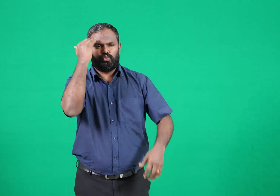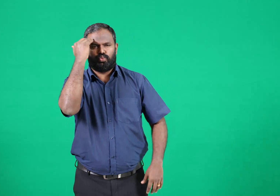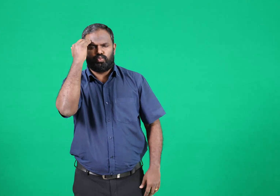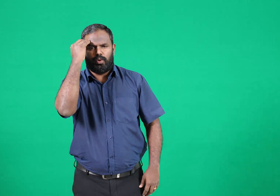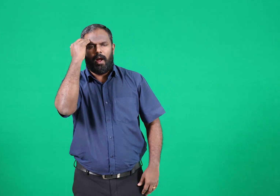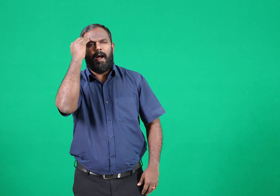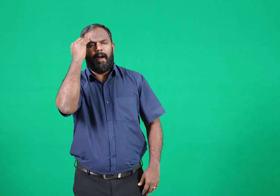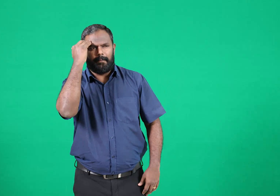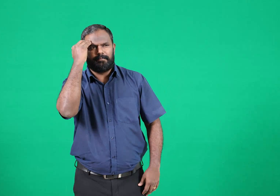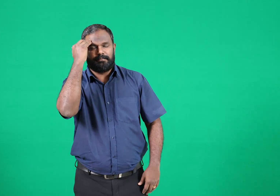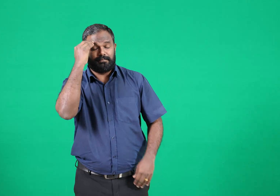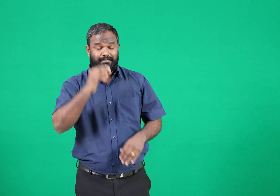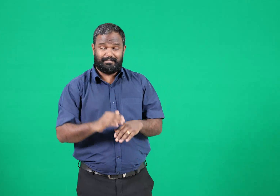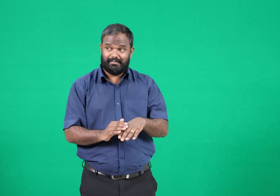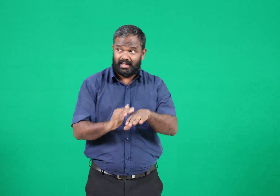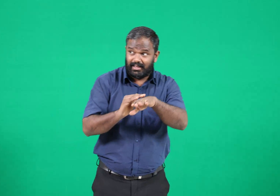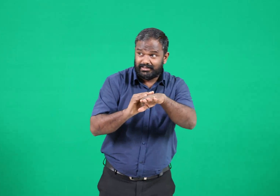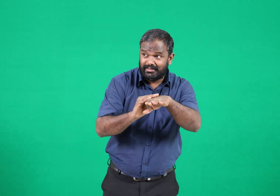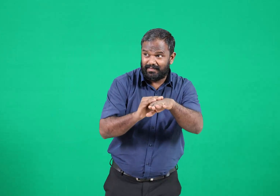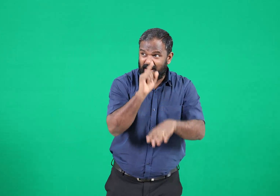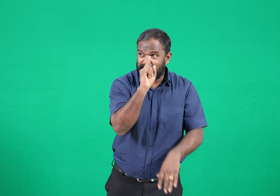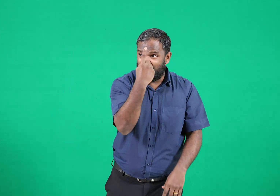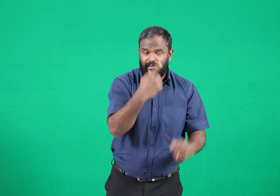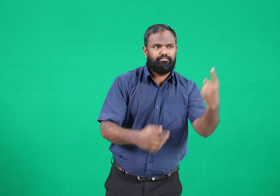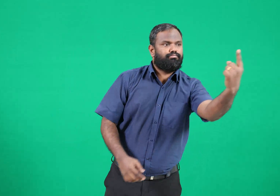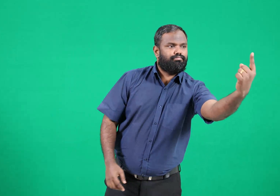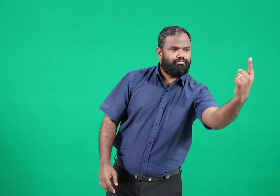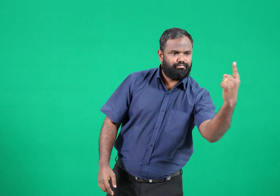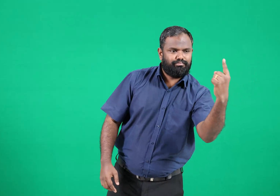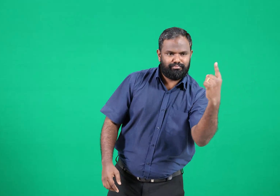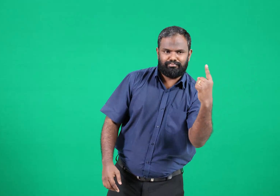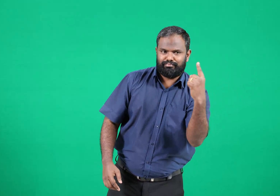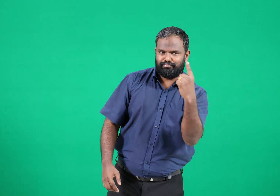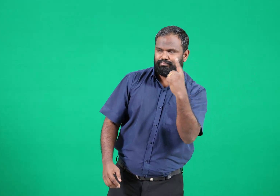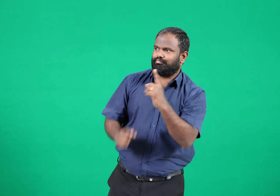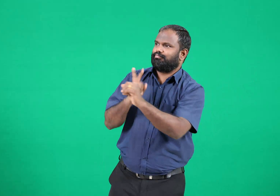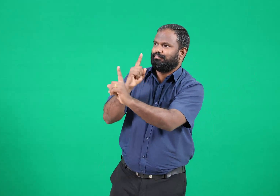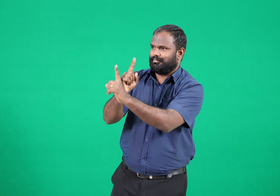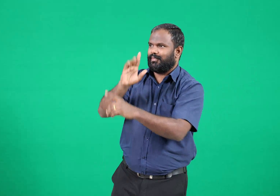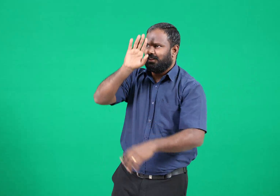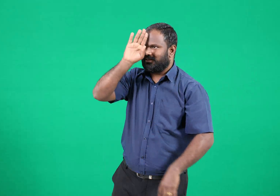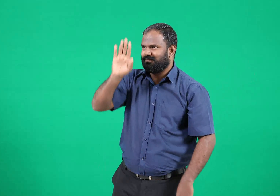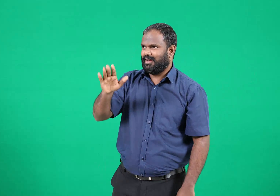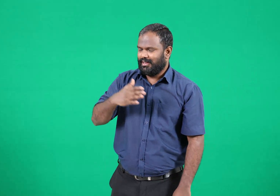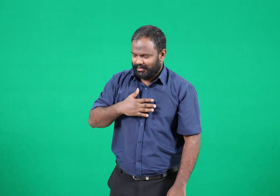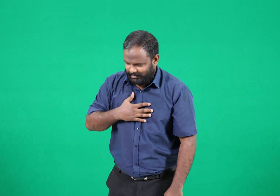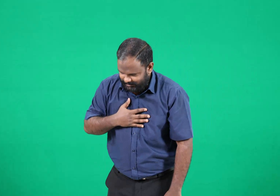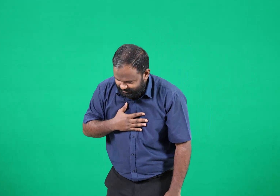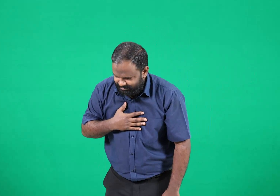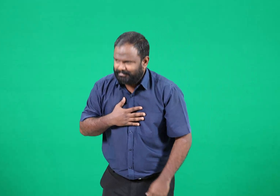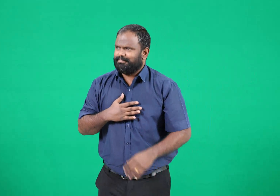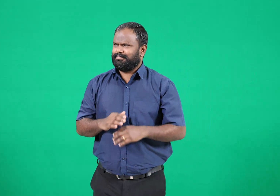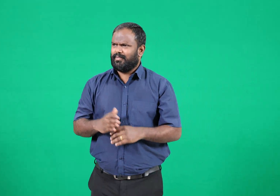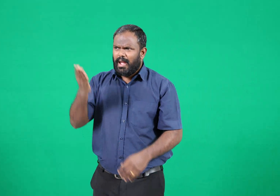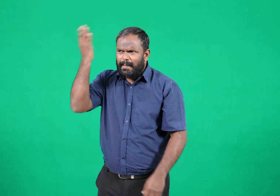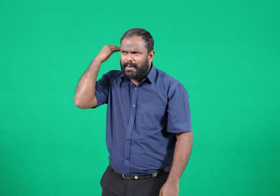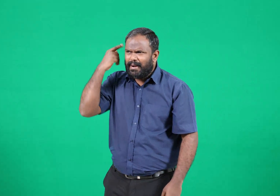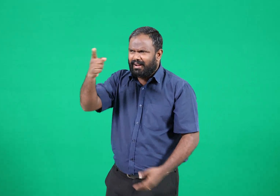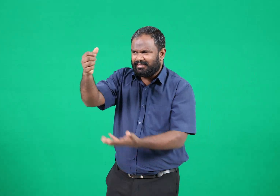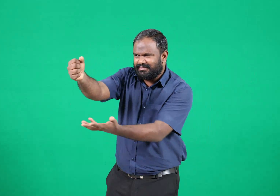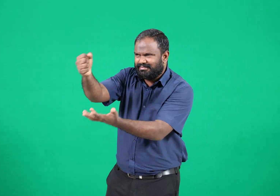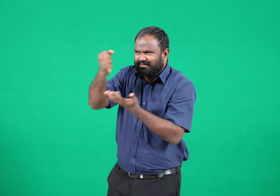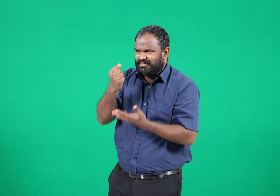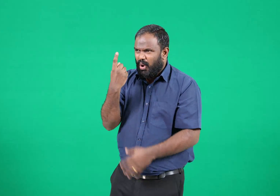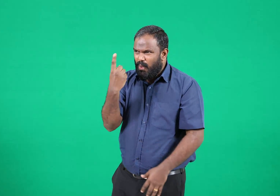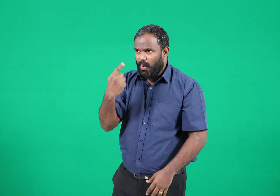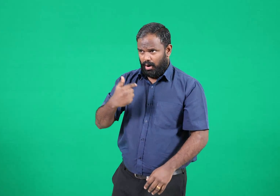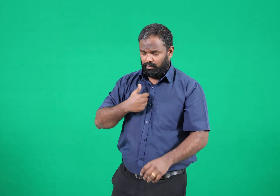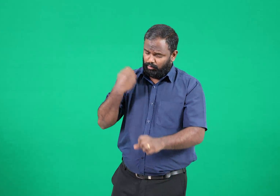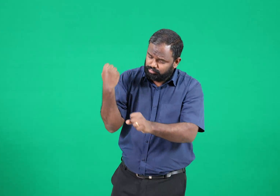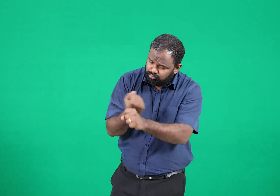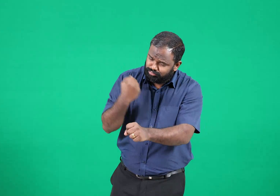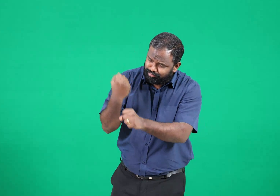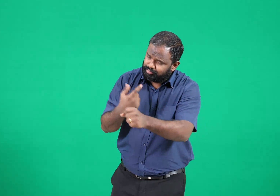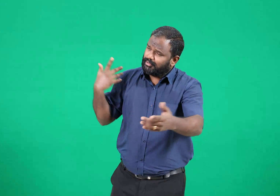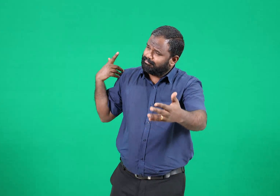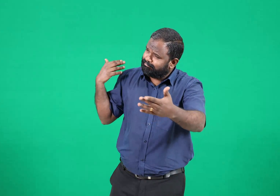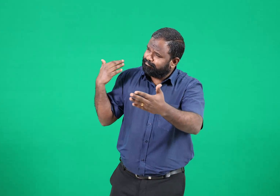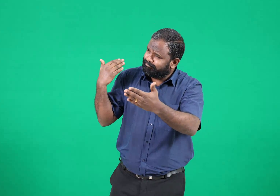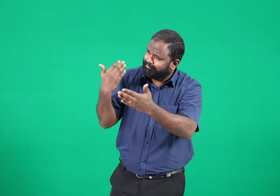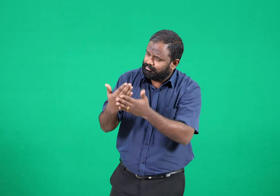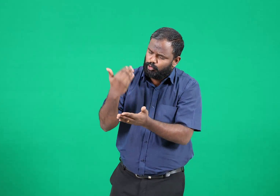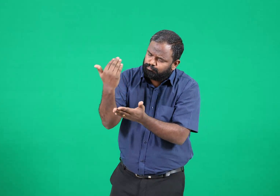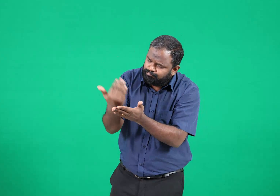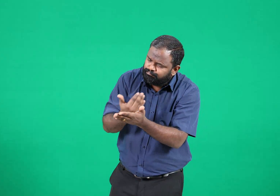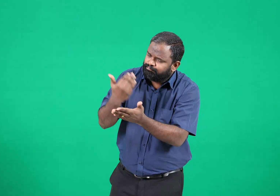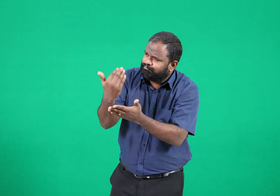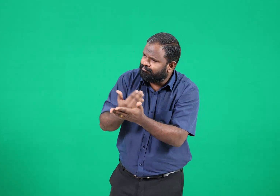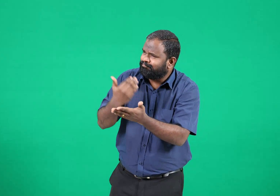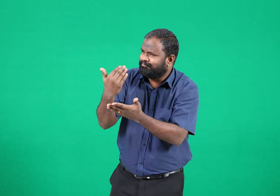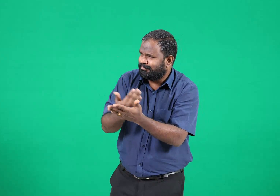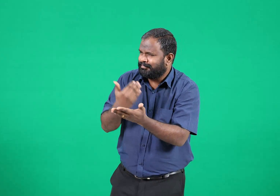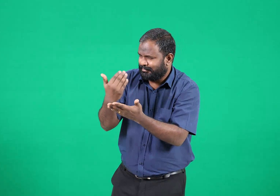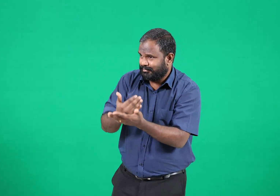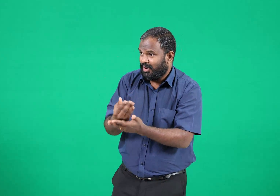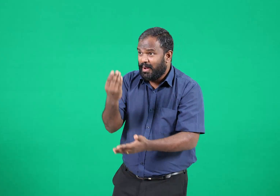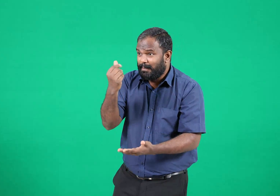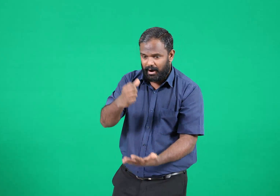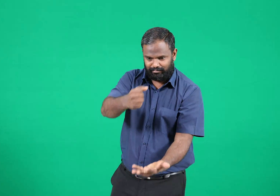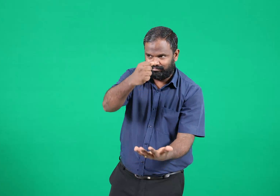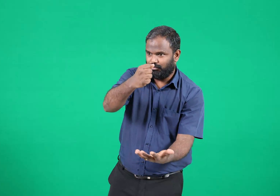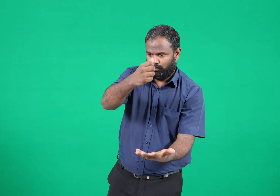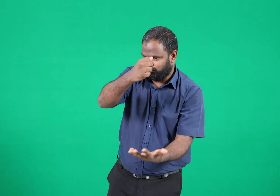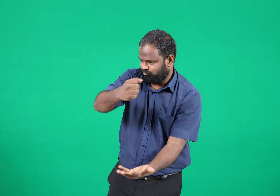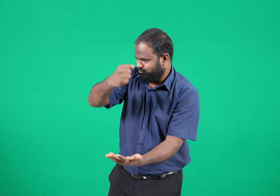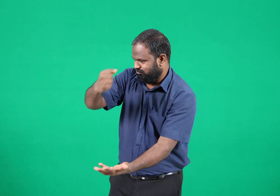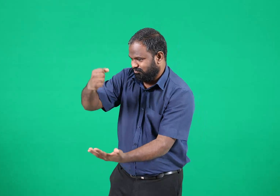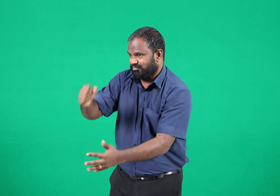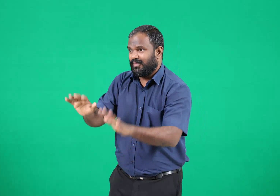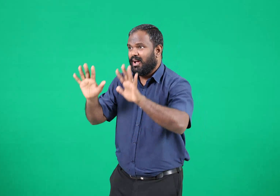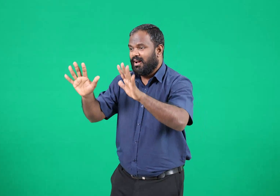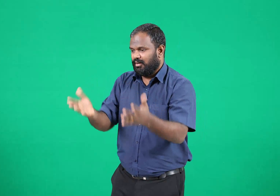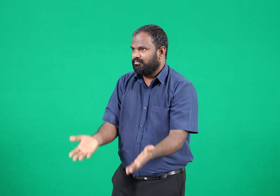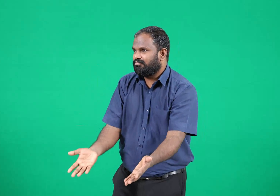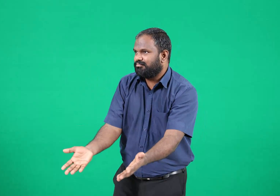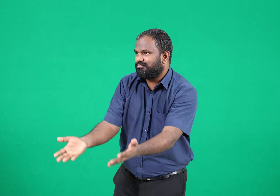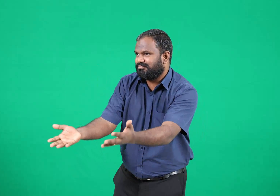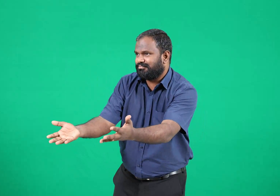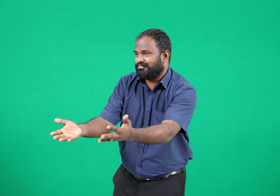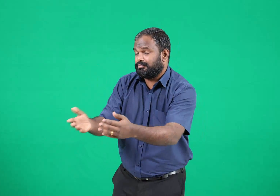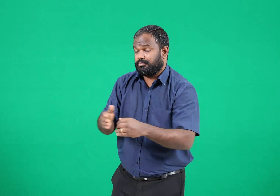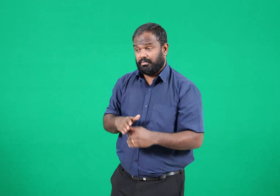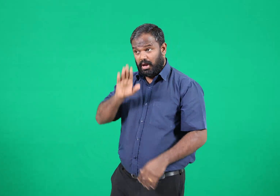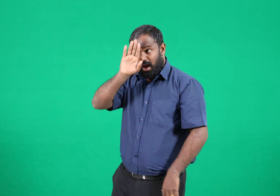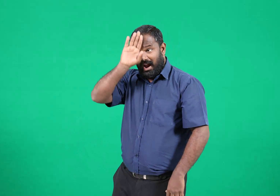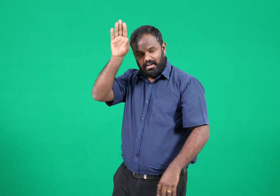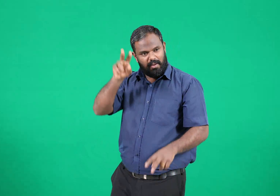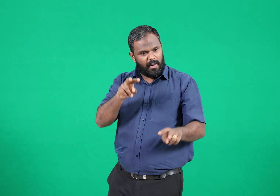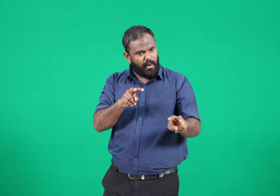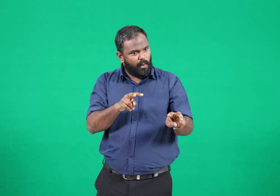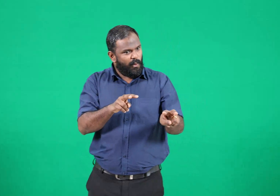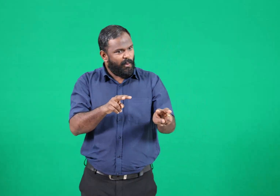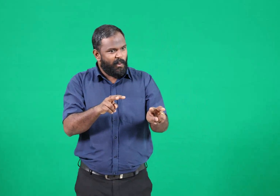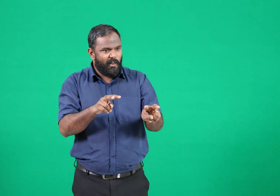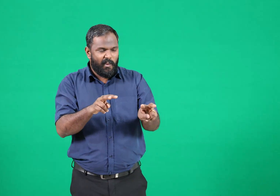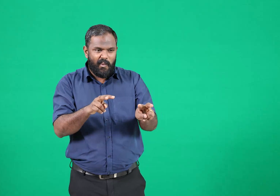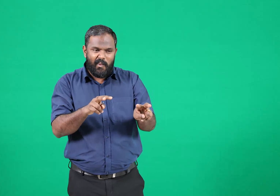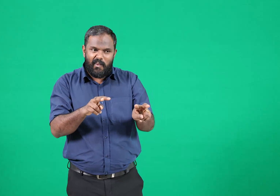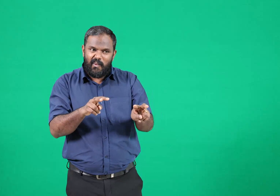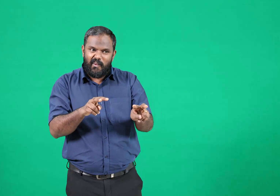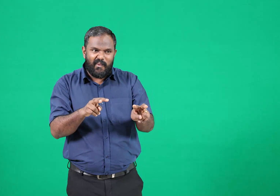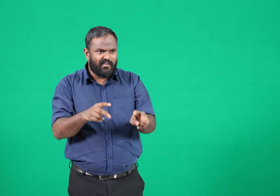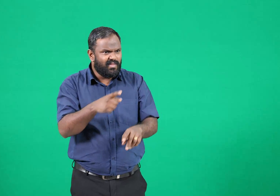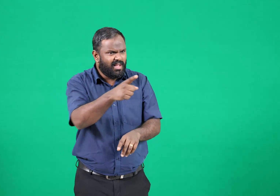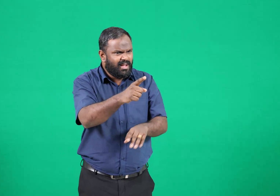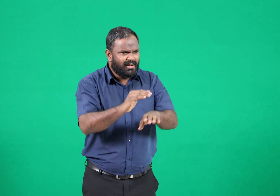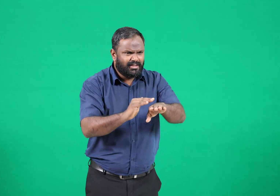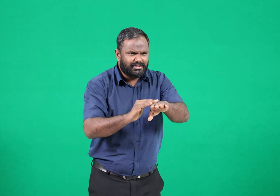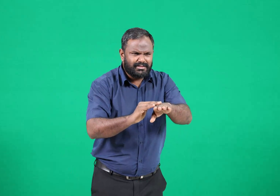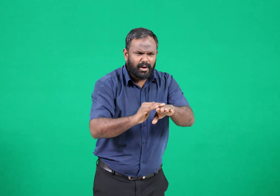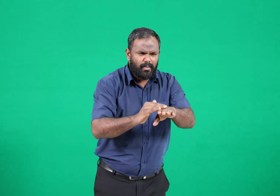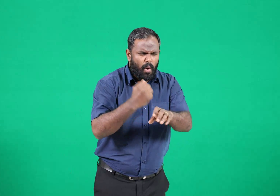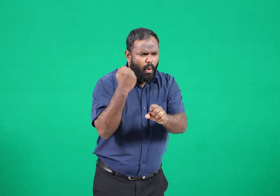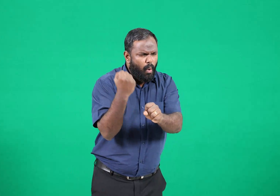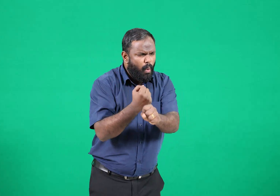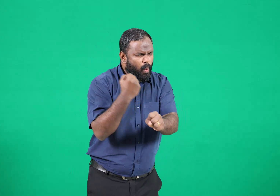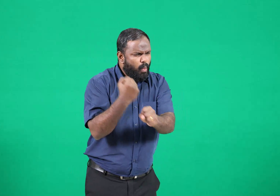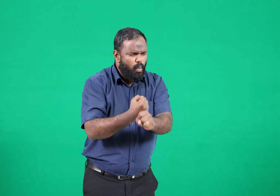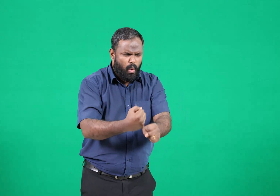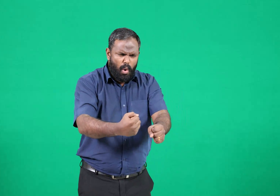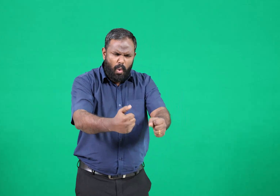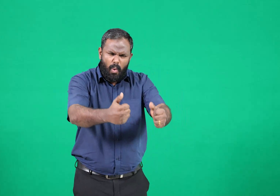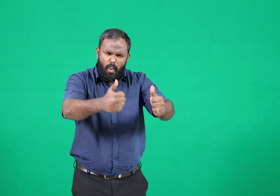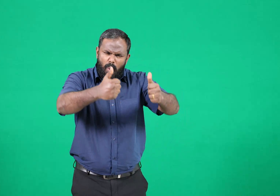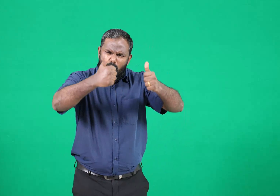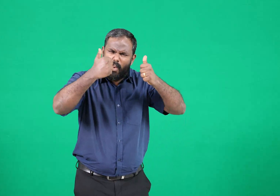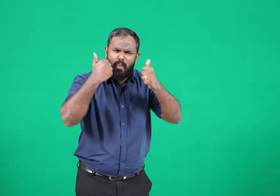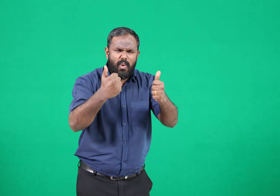The first servant came forward and said, ' Master, your mina has produced ten more minas.'